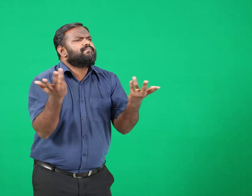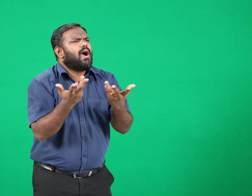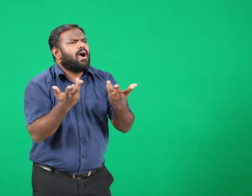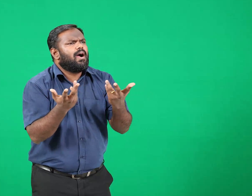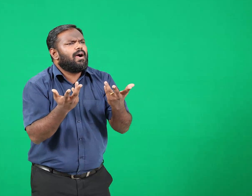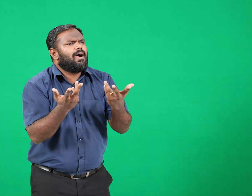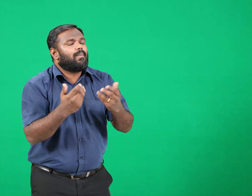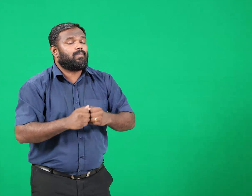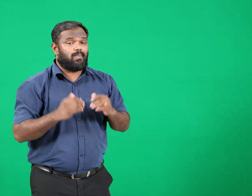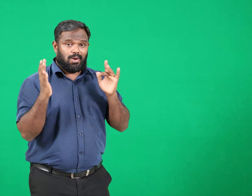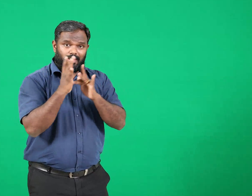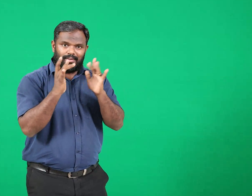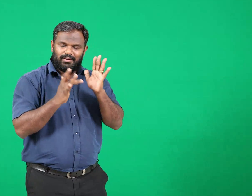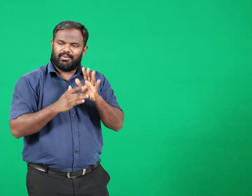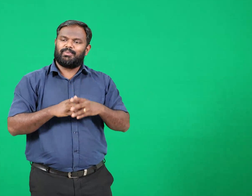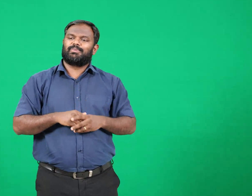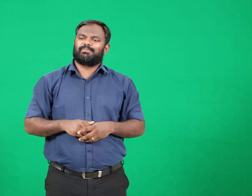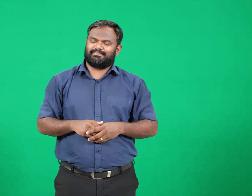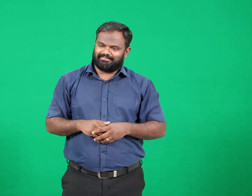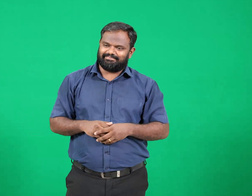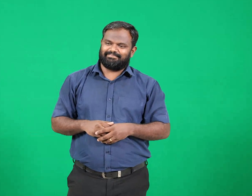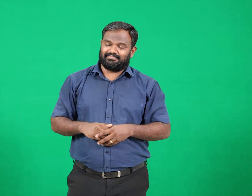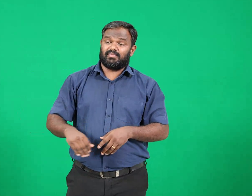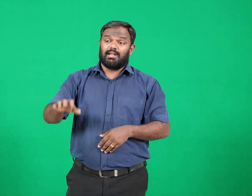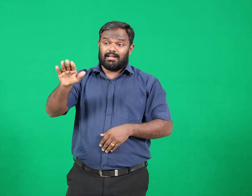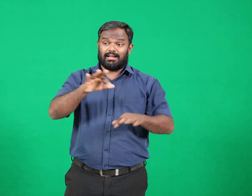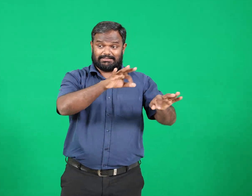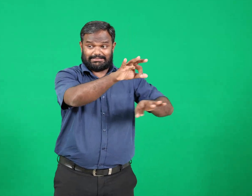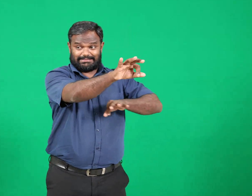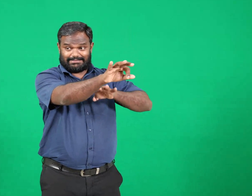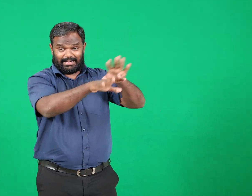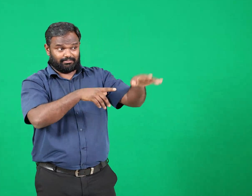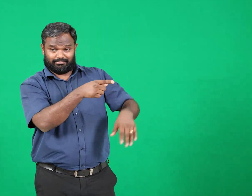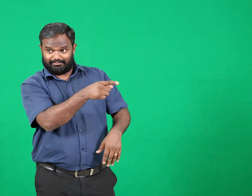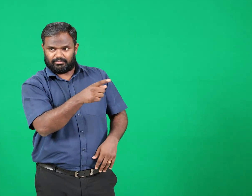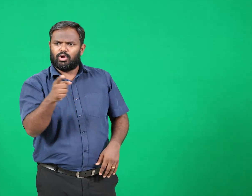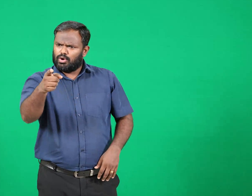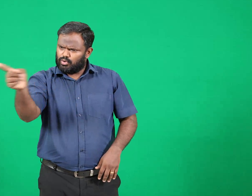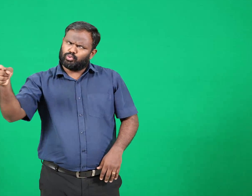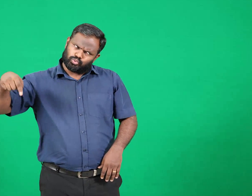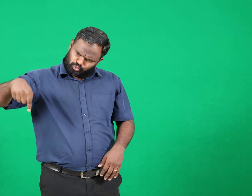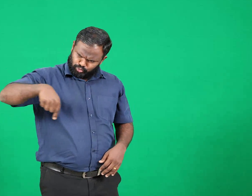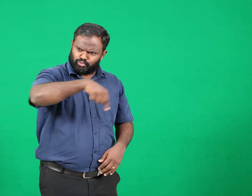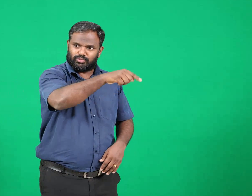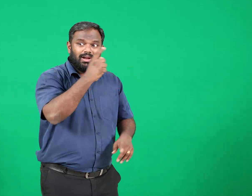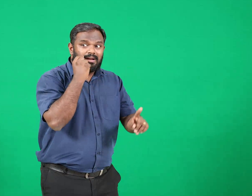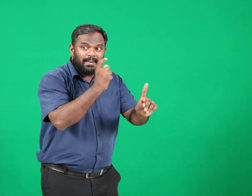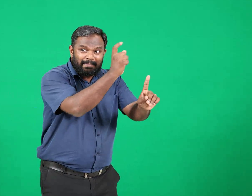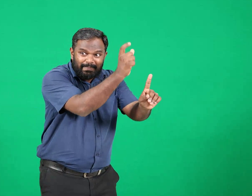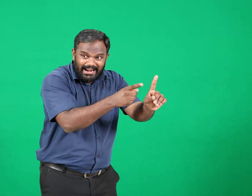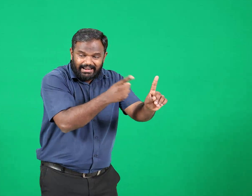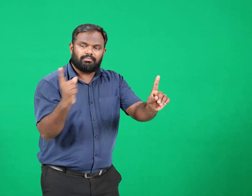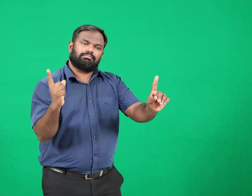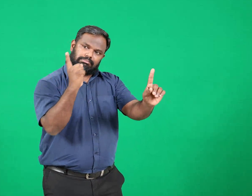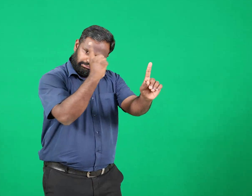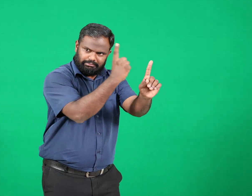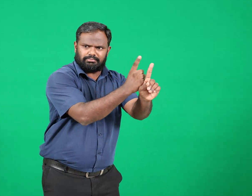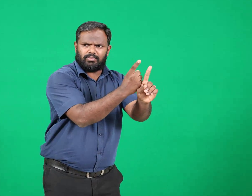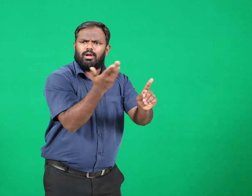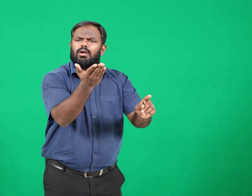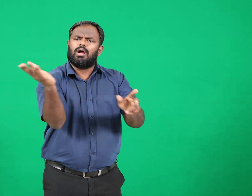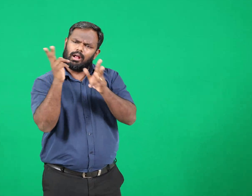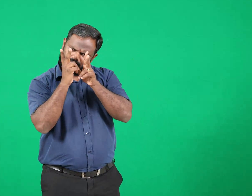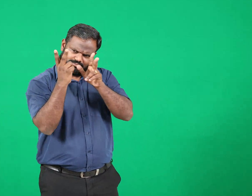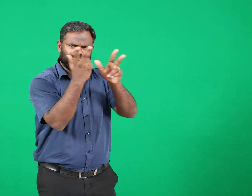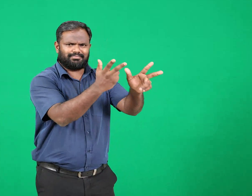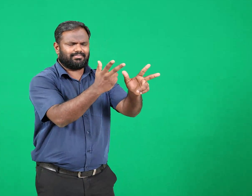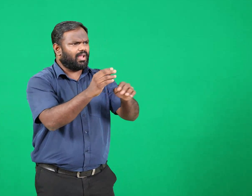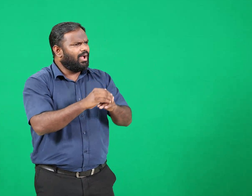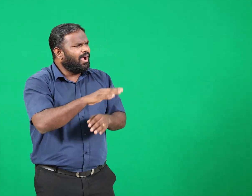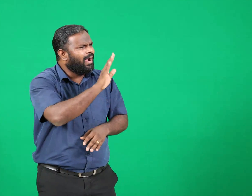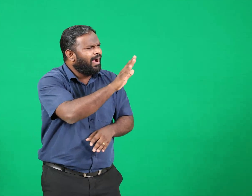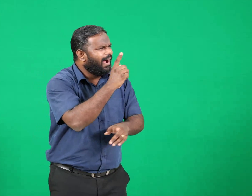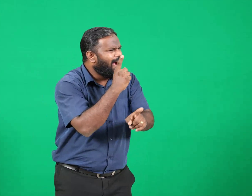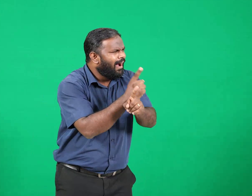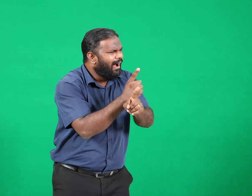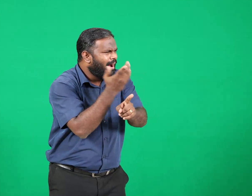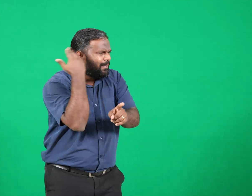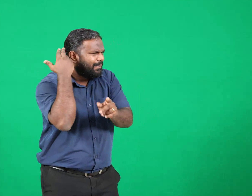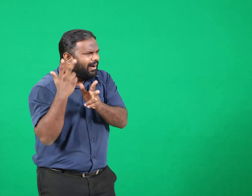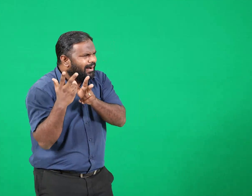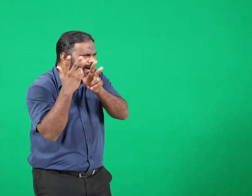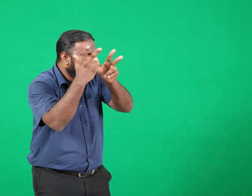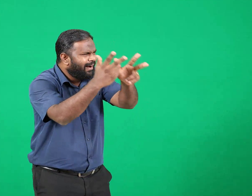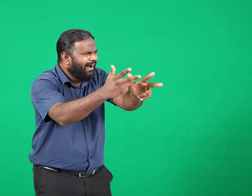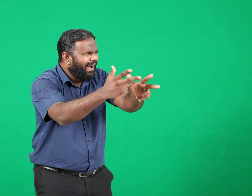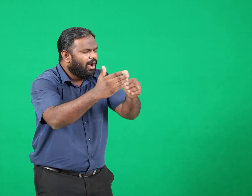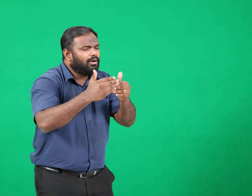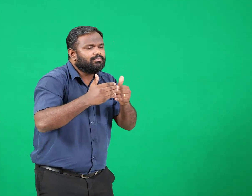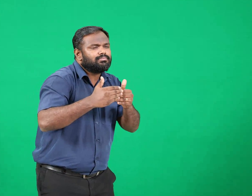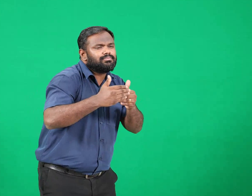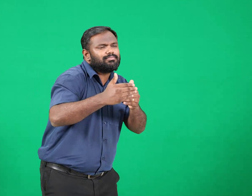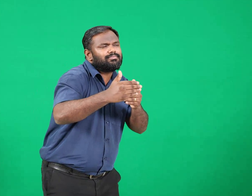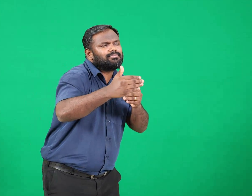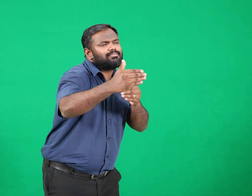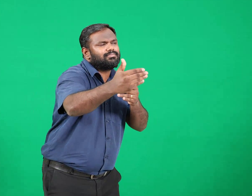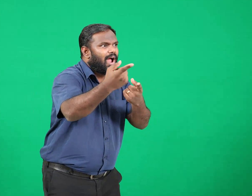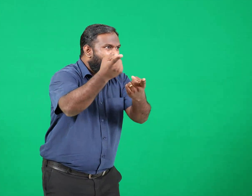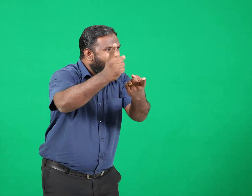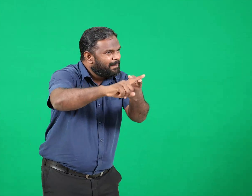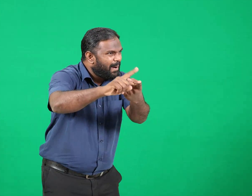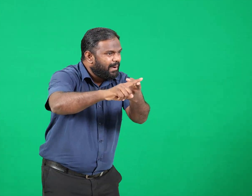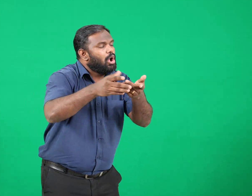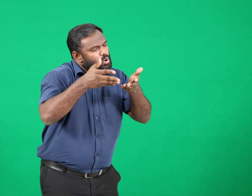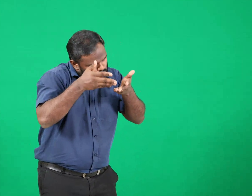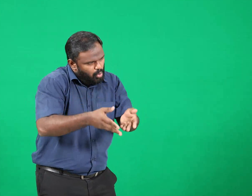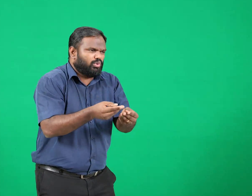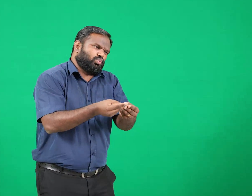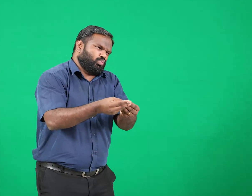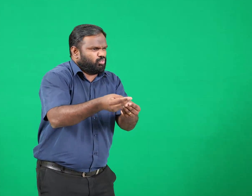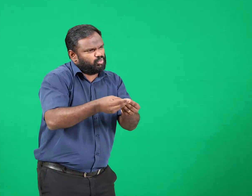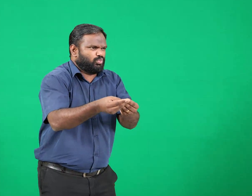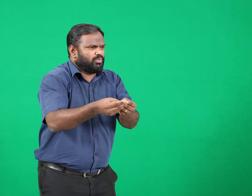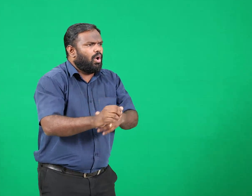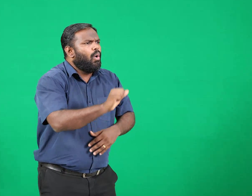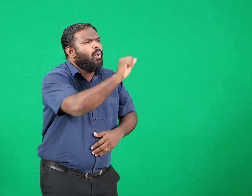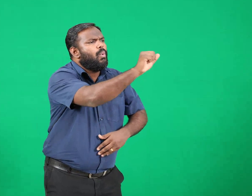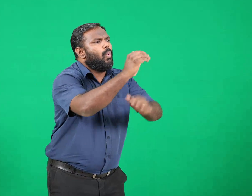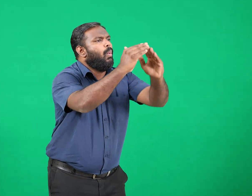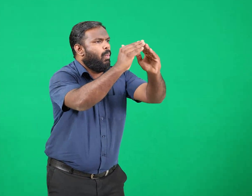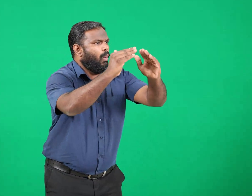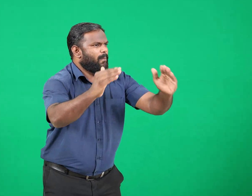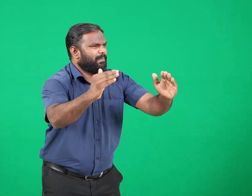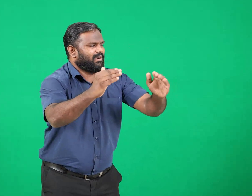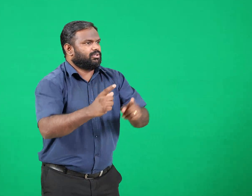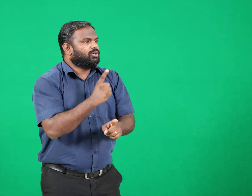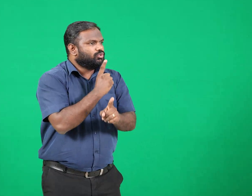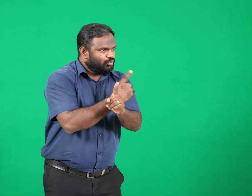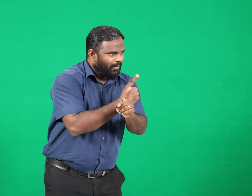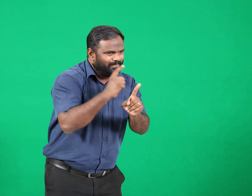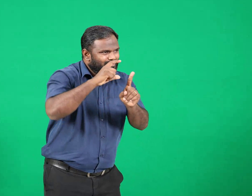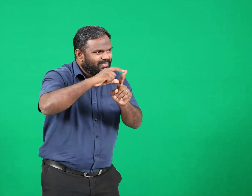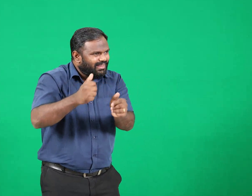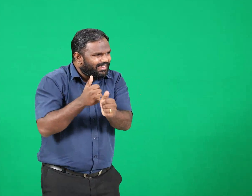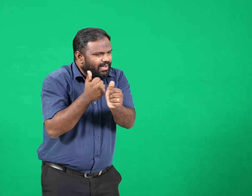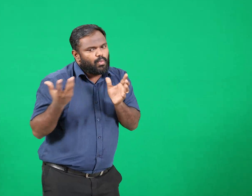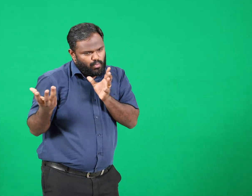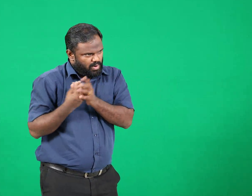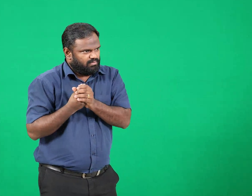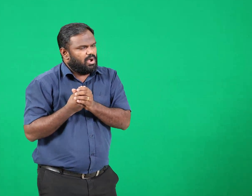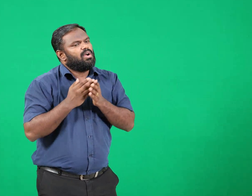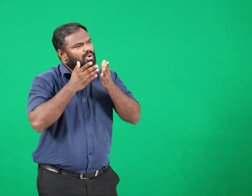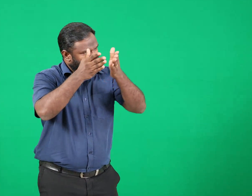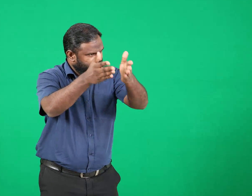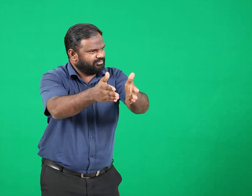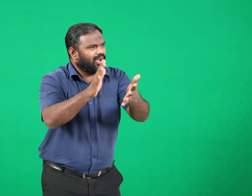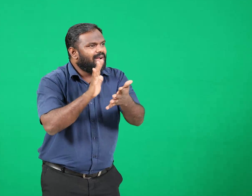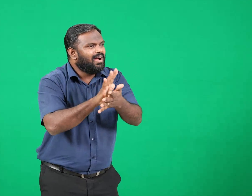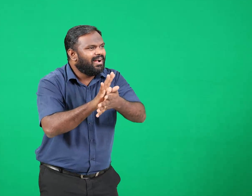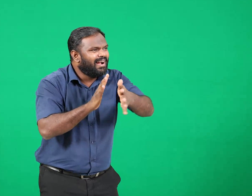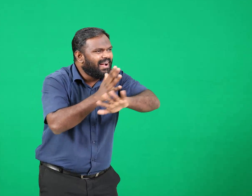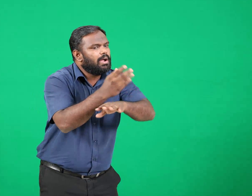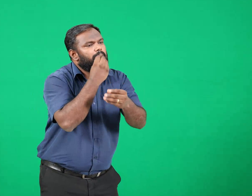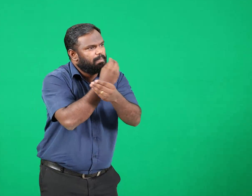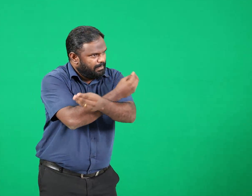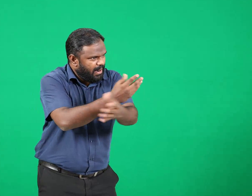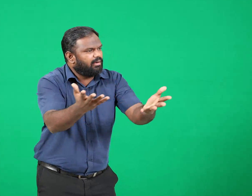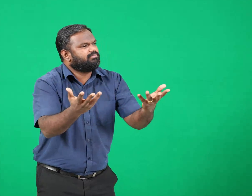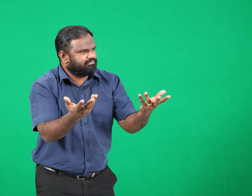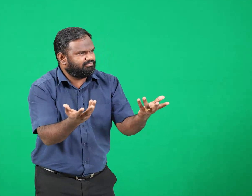He answered, "Go into the city to a certain man and tell him that the Teacher says, ' My time is near.